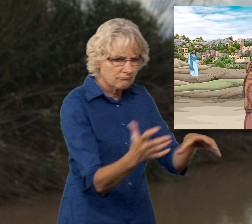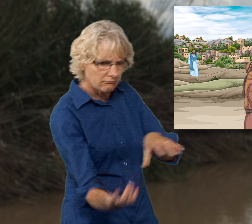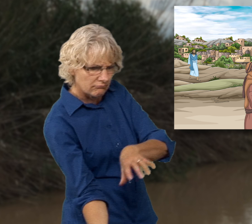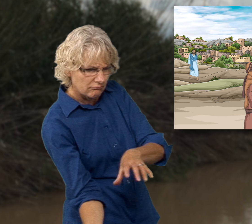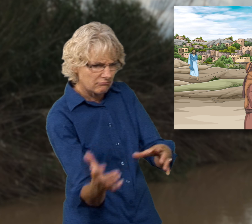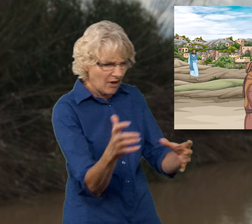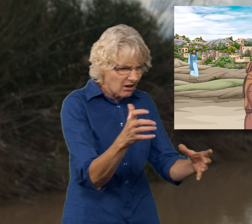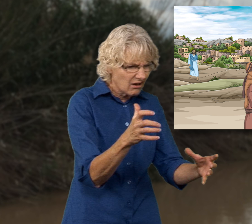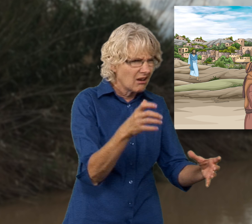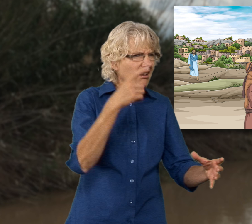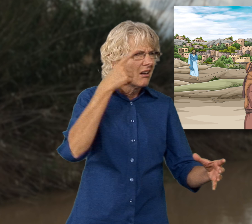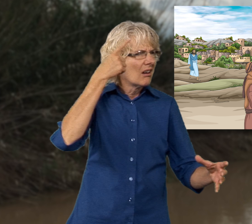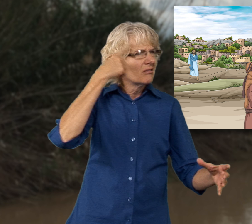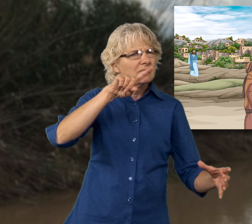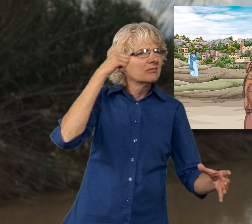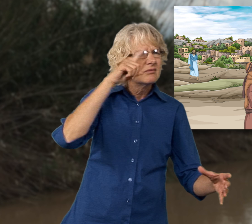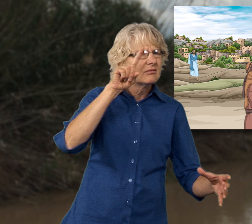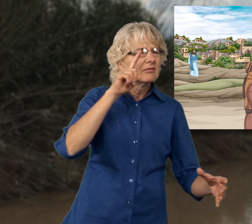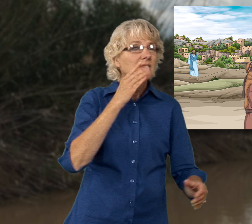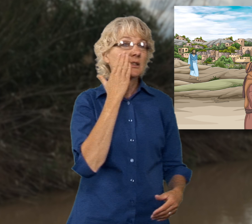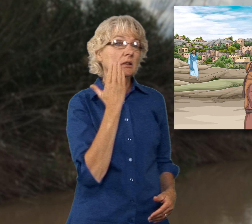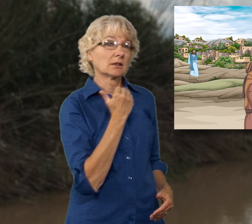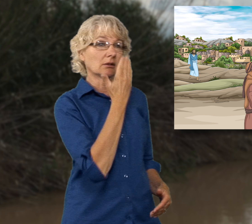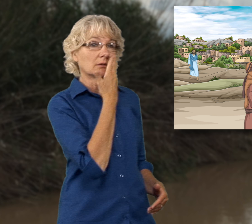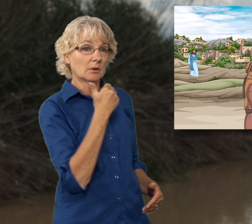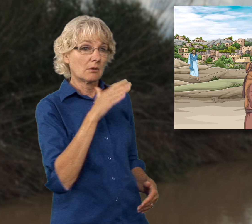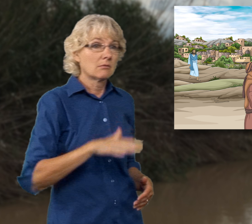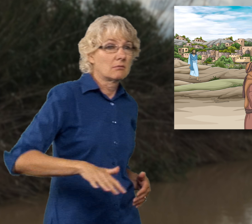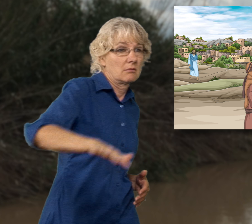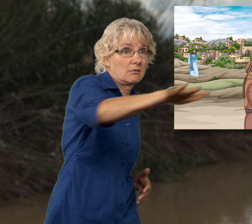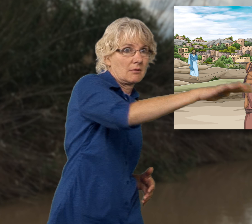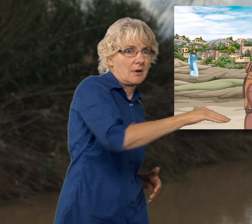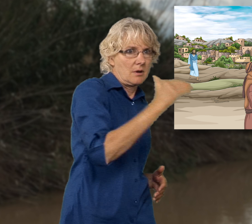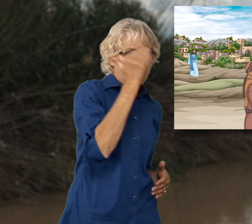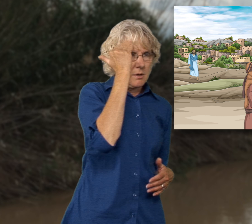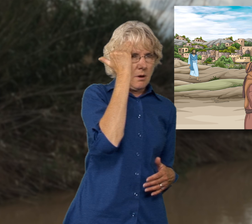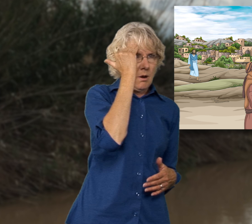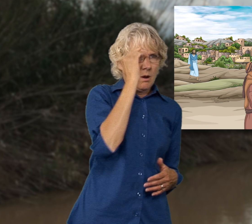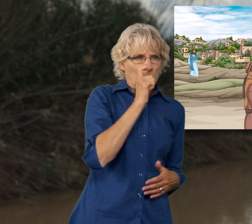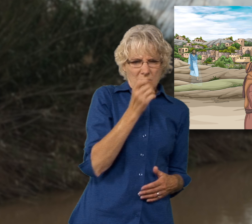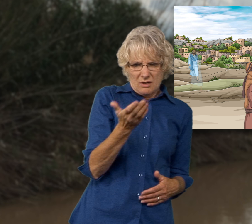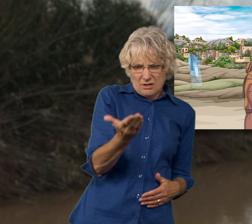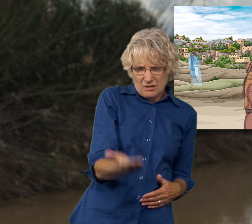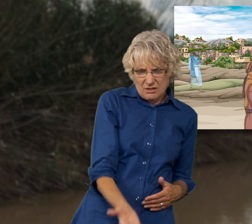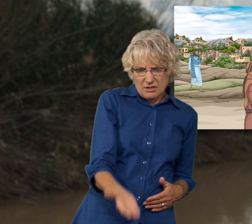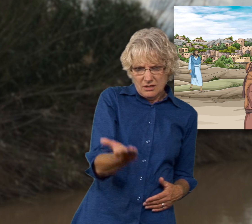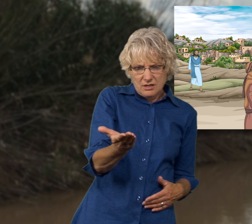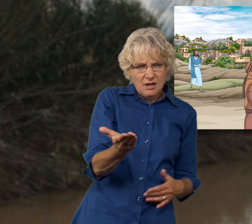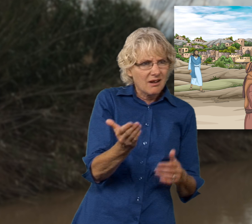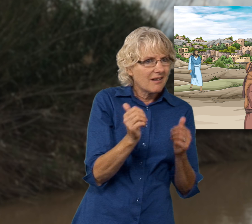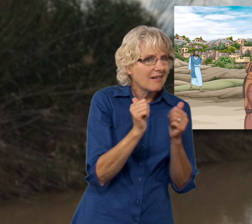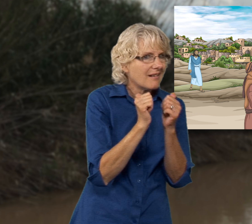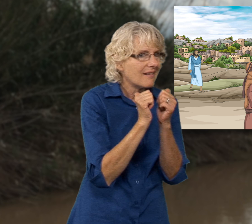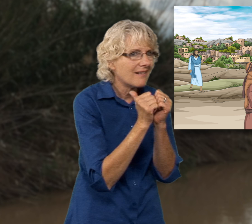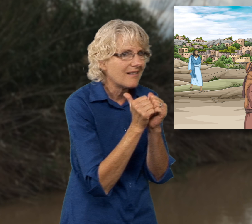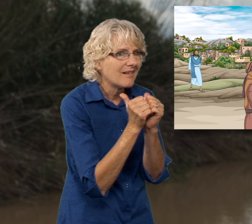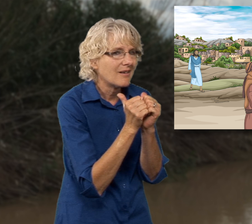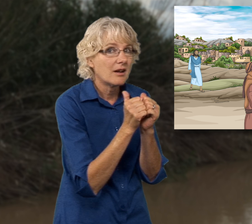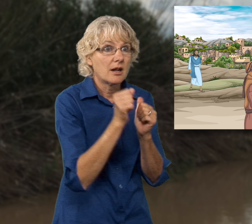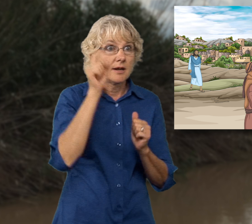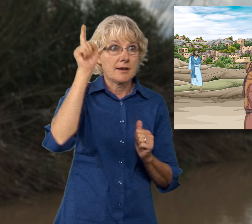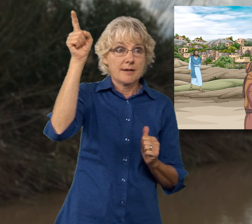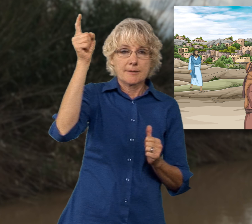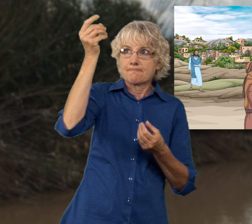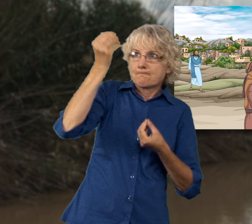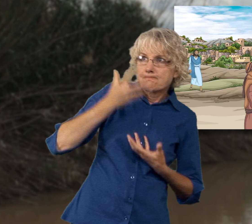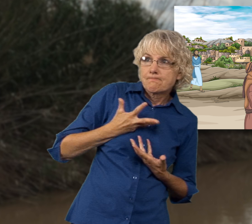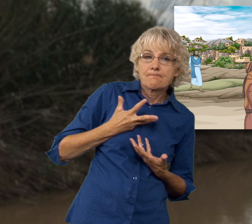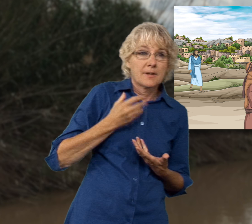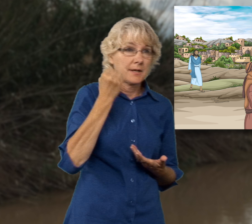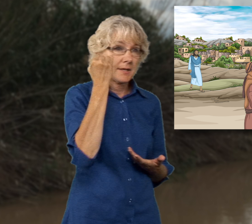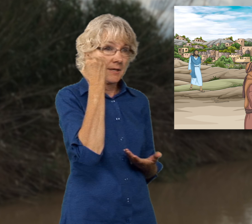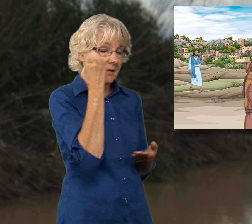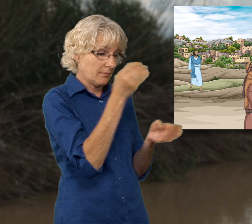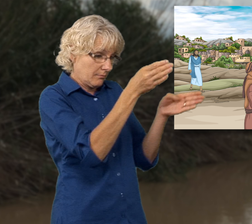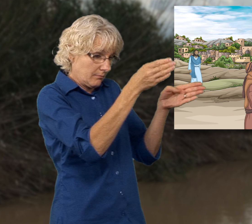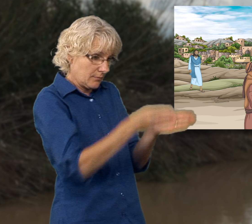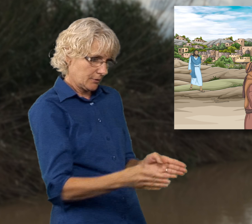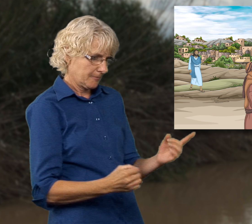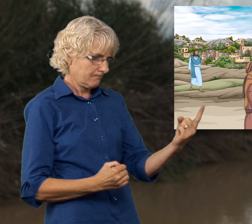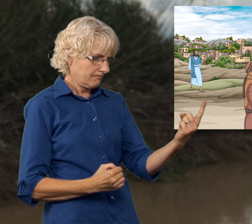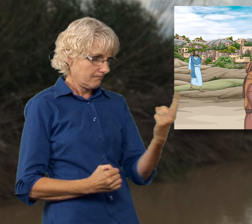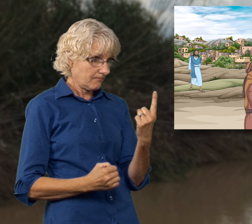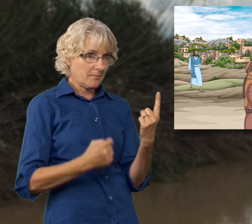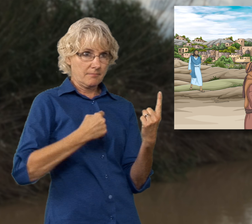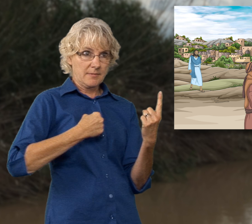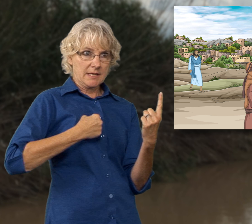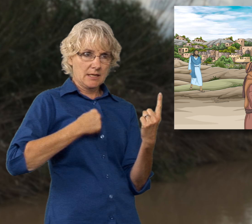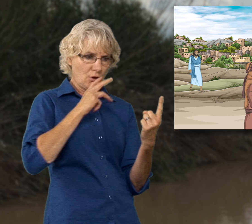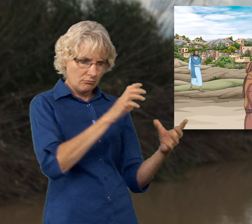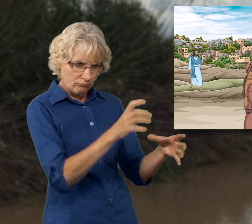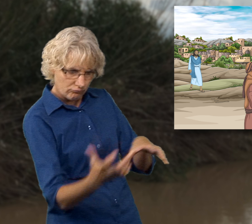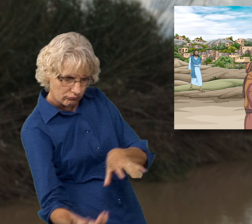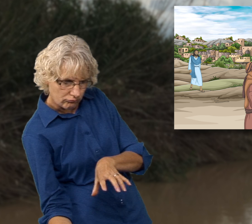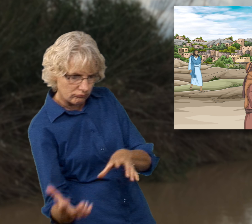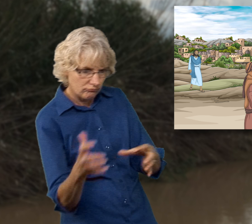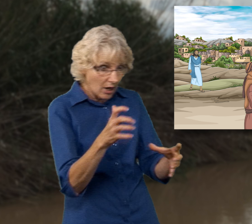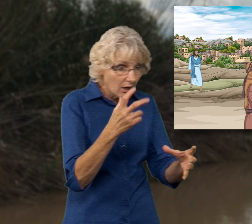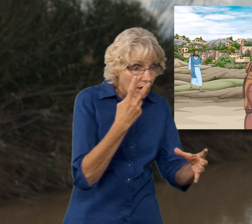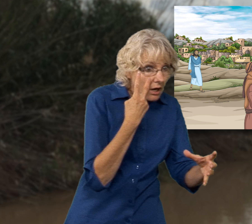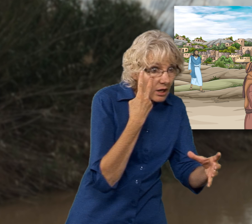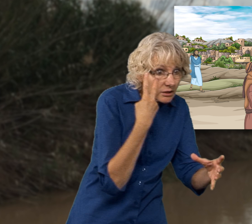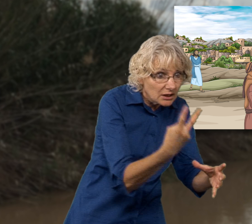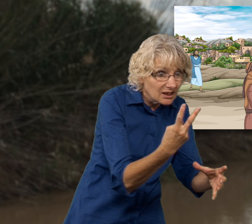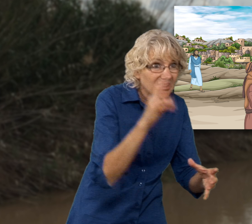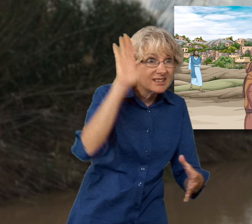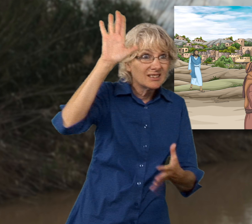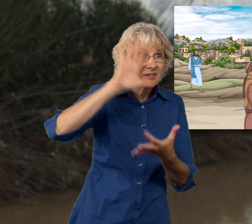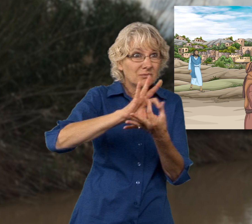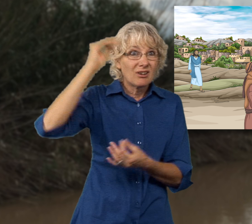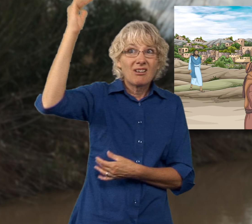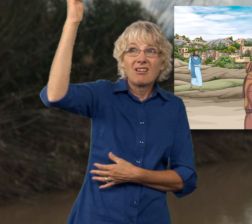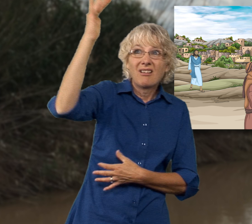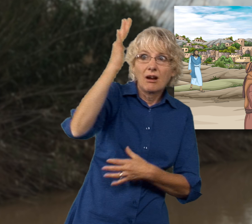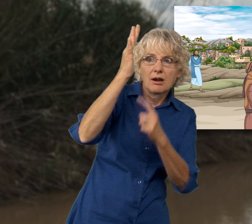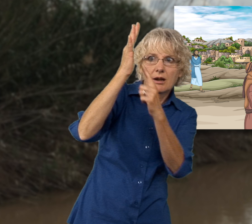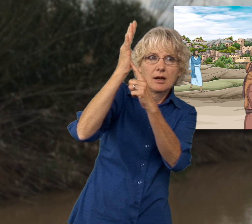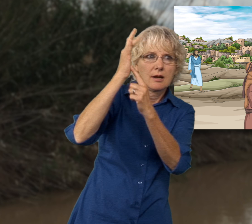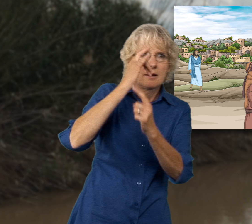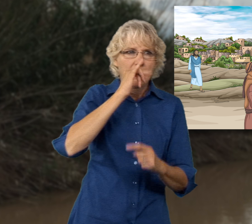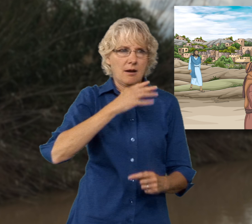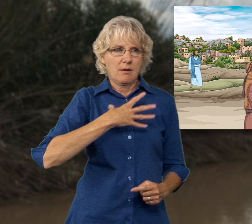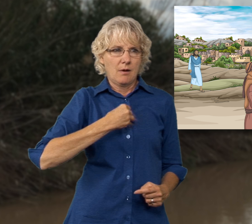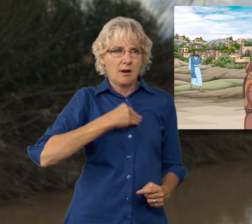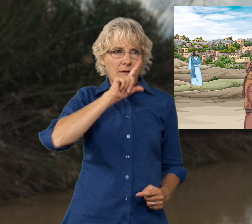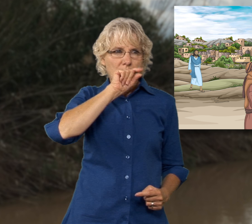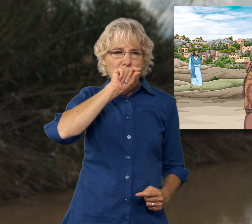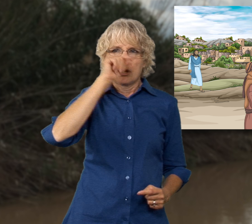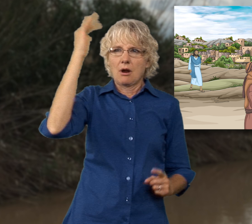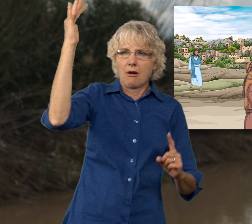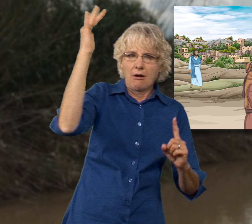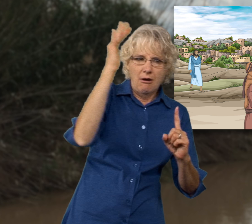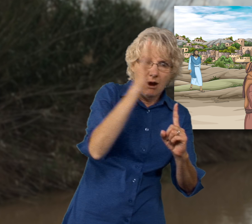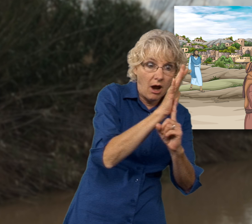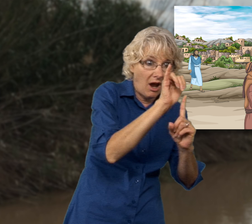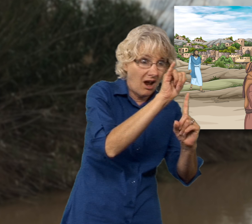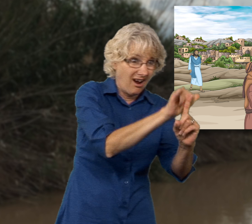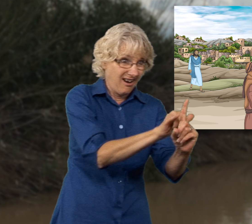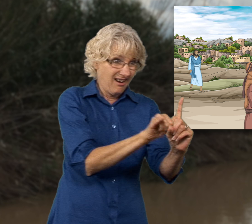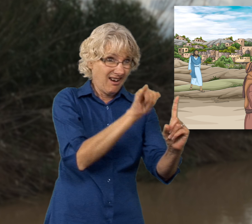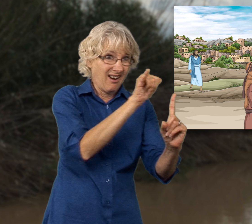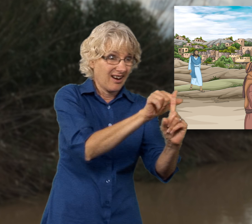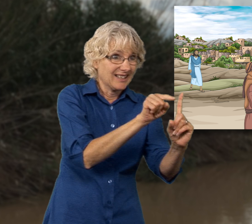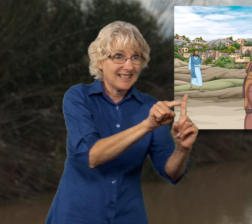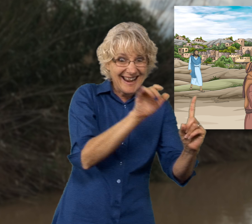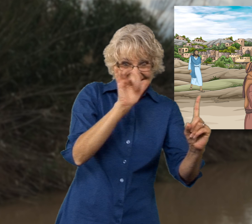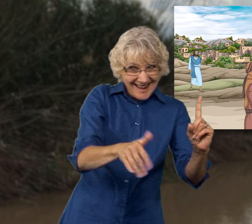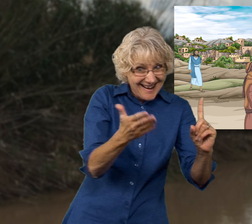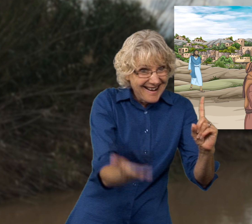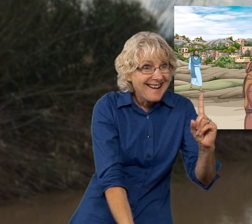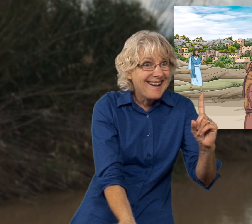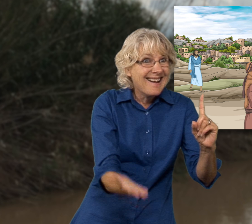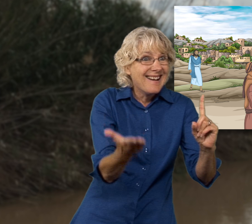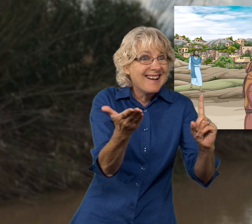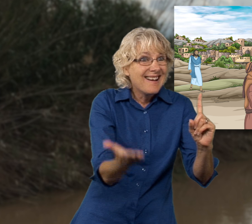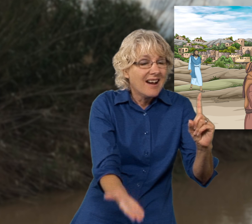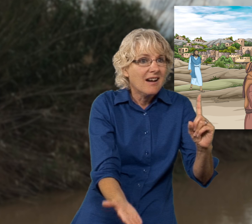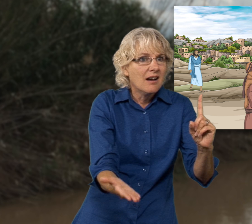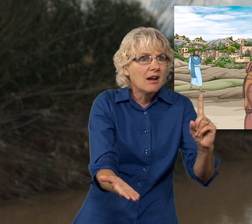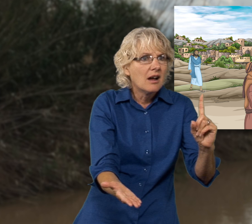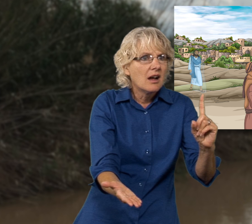I myself did not know Him, but the reason I came baptizing with water was that He might be revealed to Israel.”